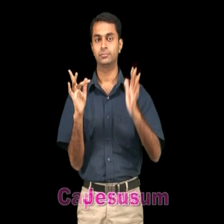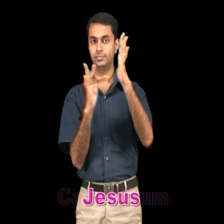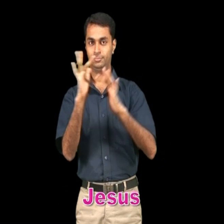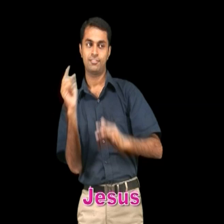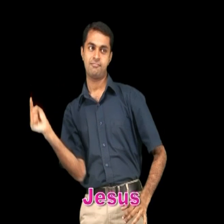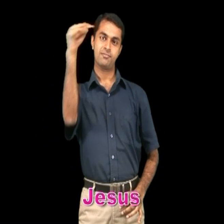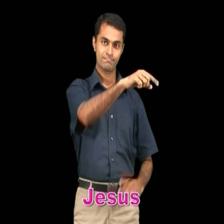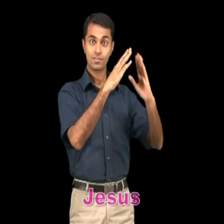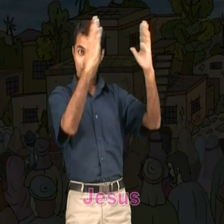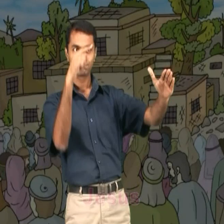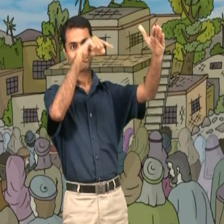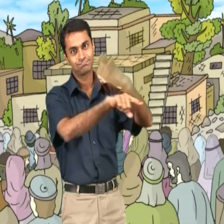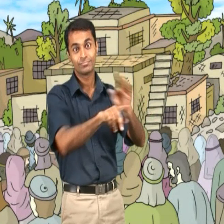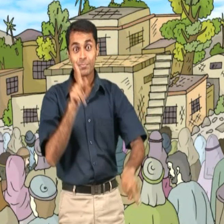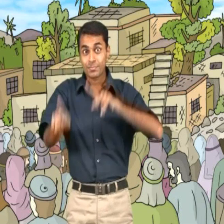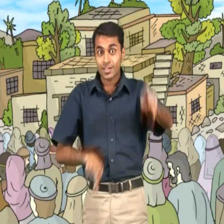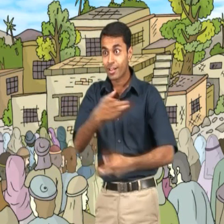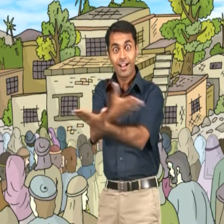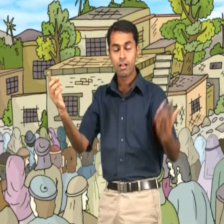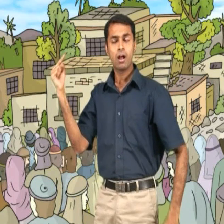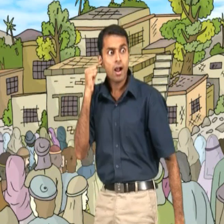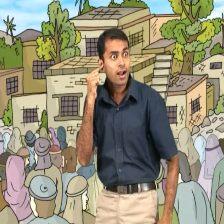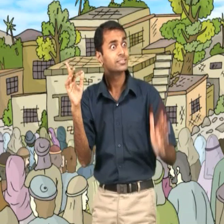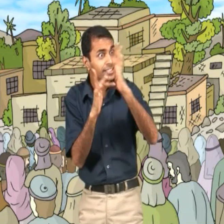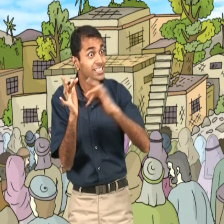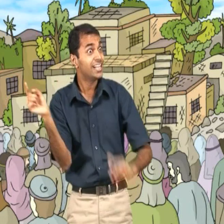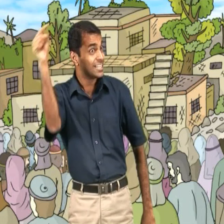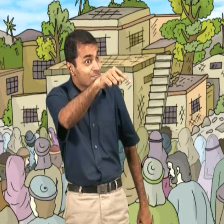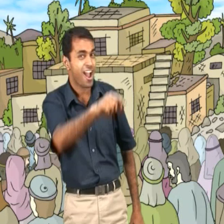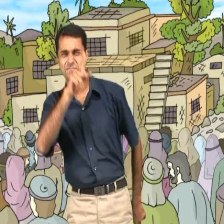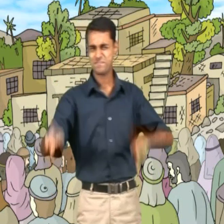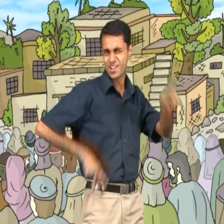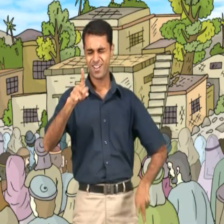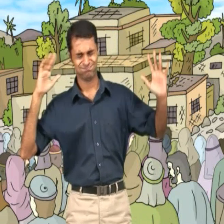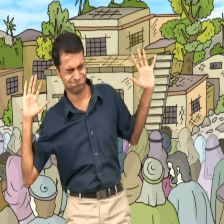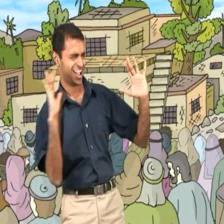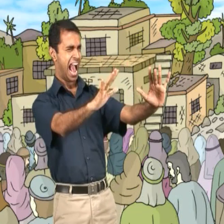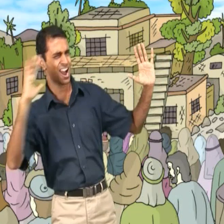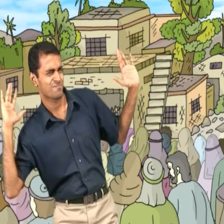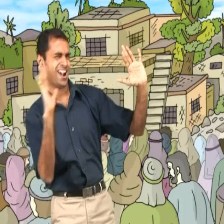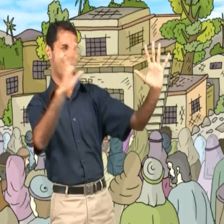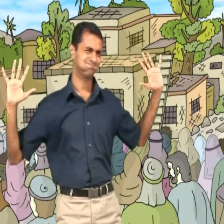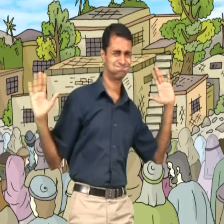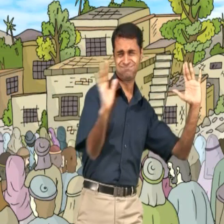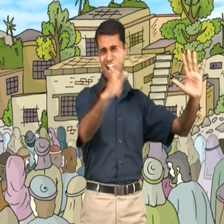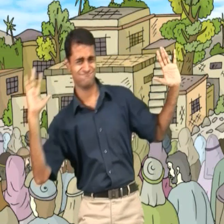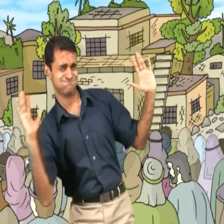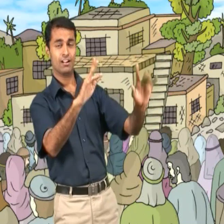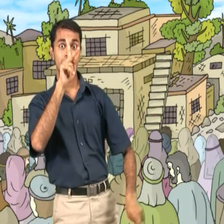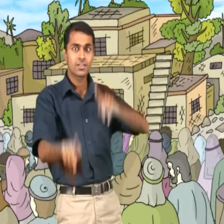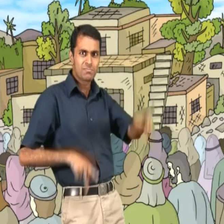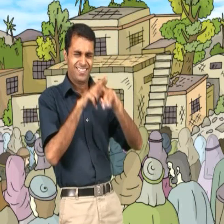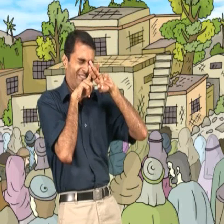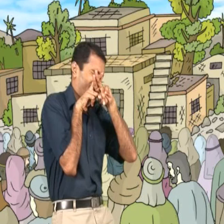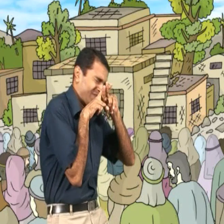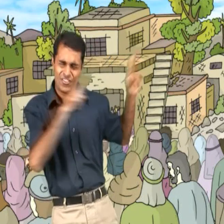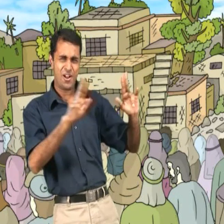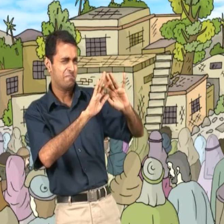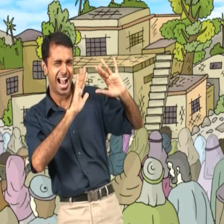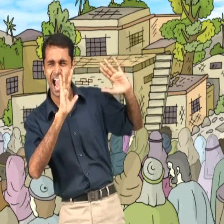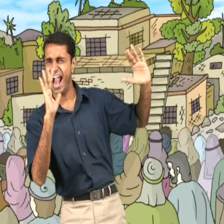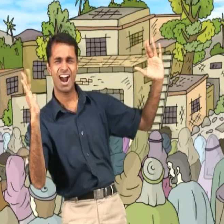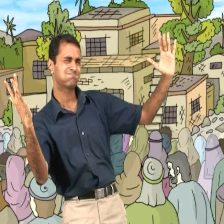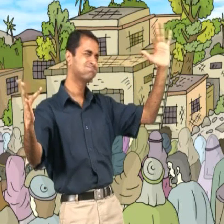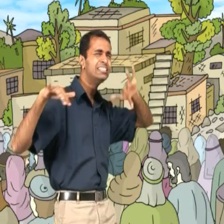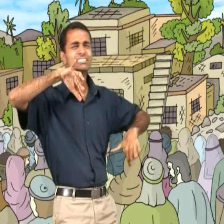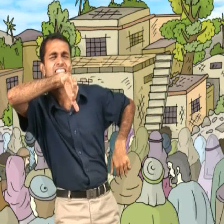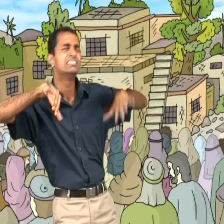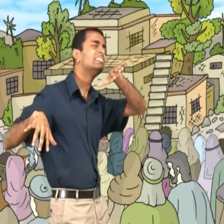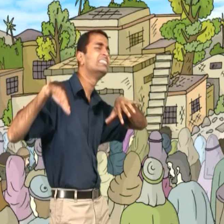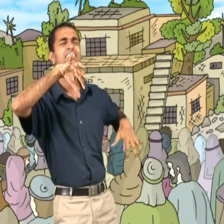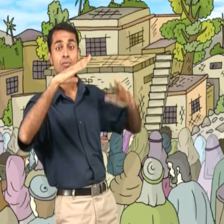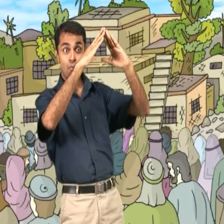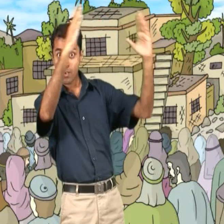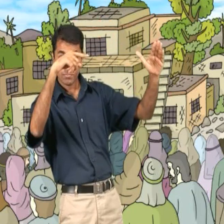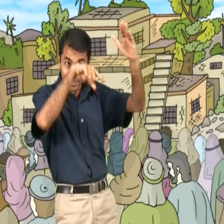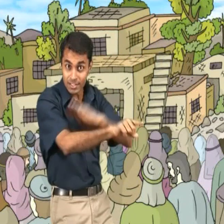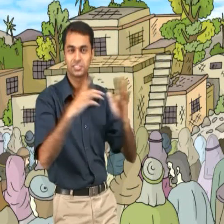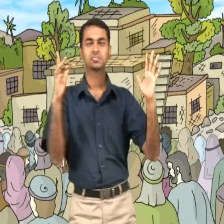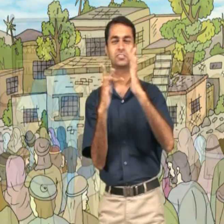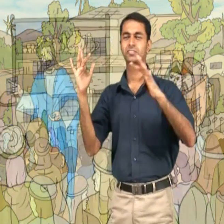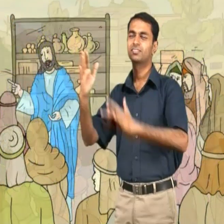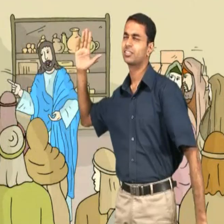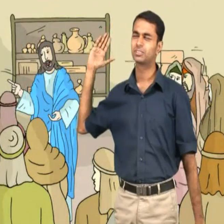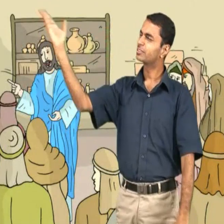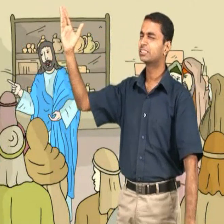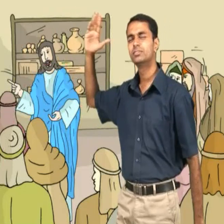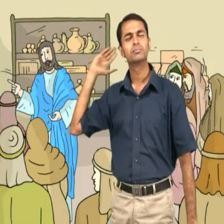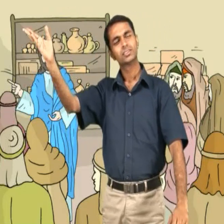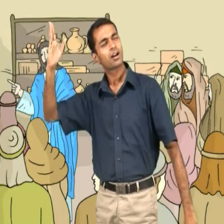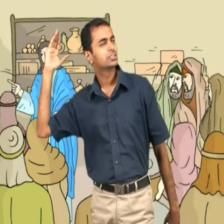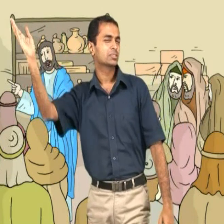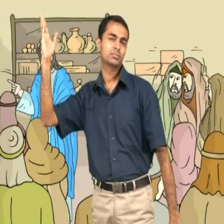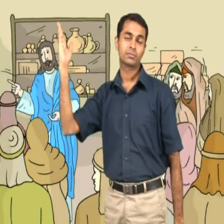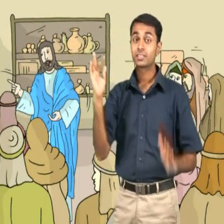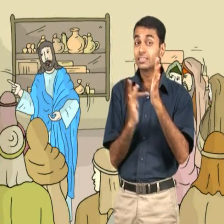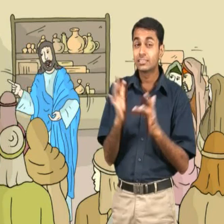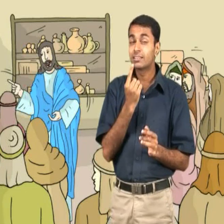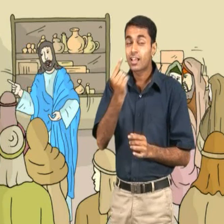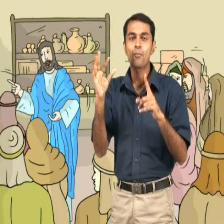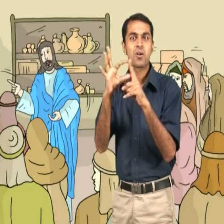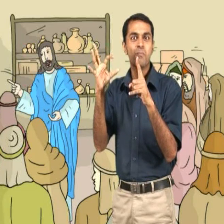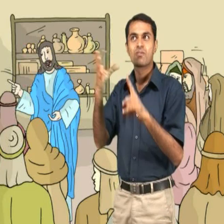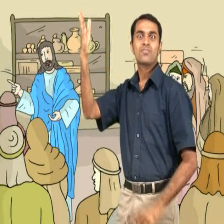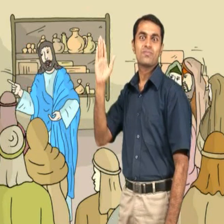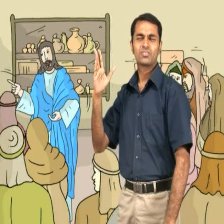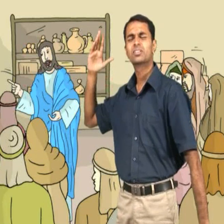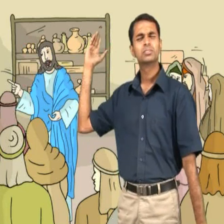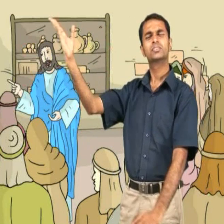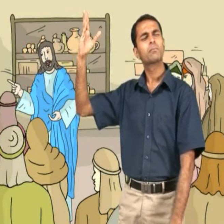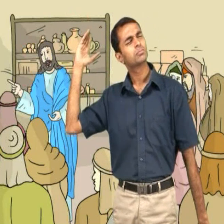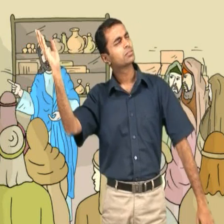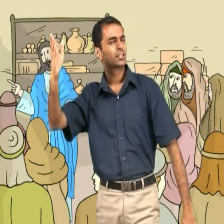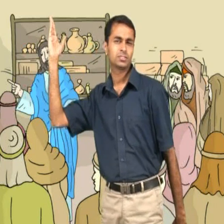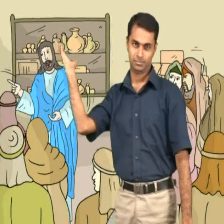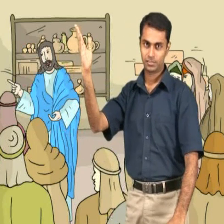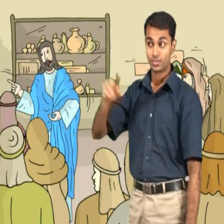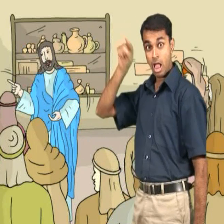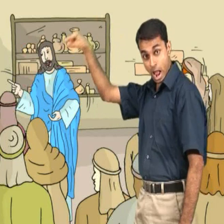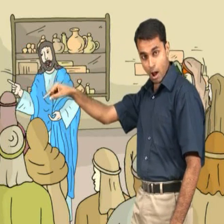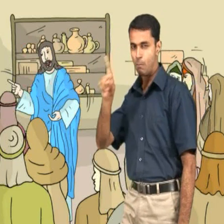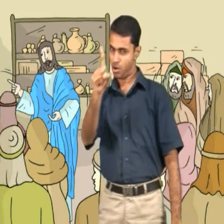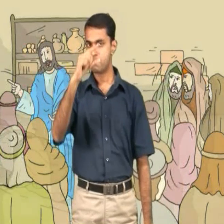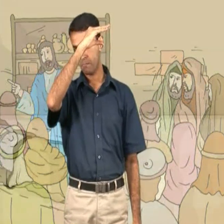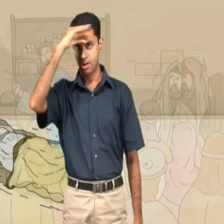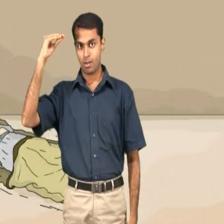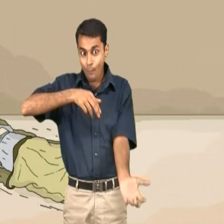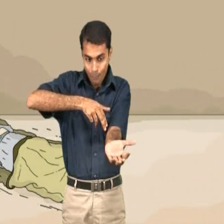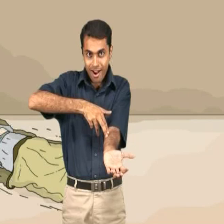And when the people heard that He was home, they gathered in such large numbers that there was no more room, not even outside the door, as Jesus spoke the word to them.